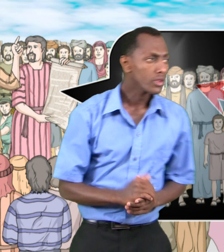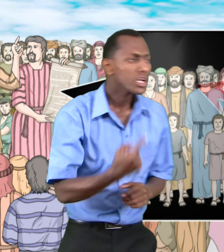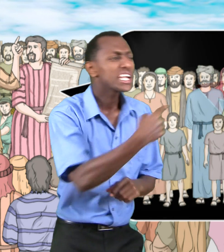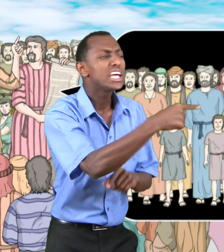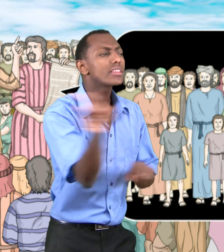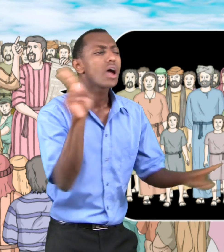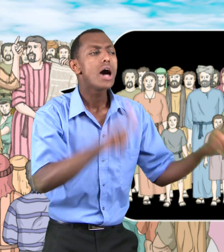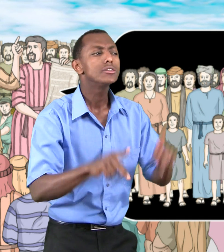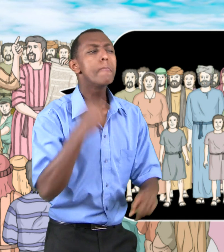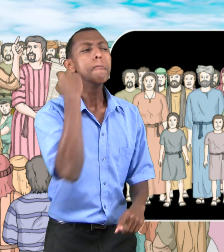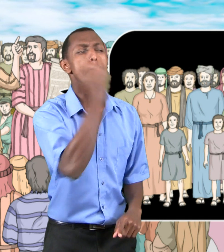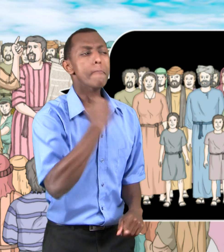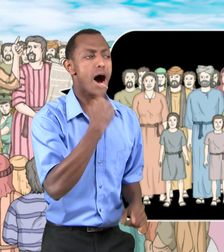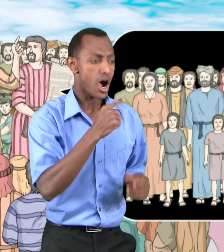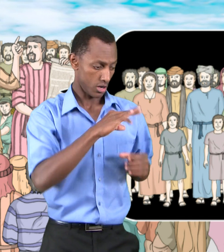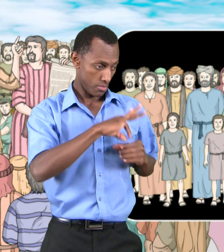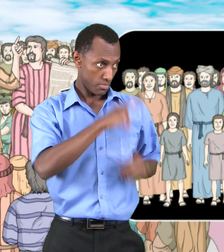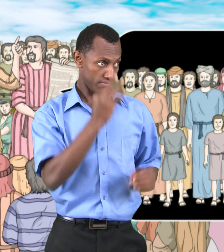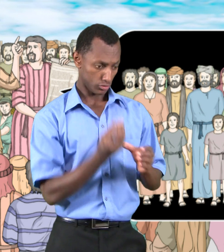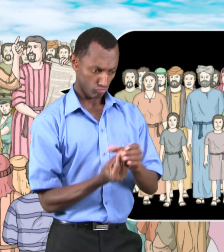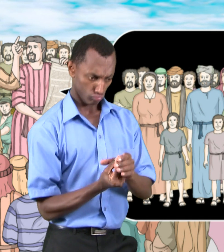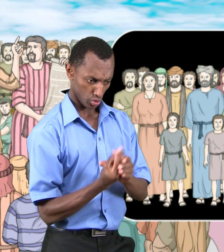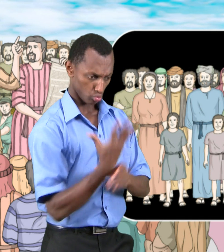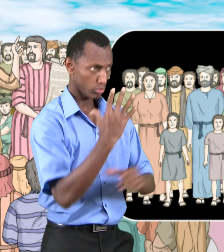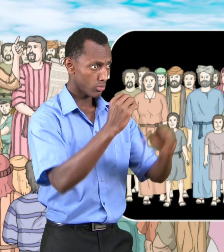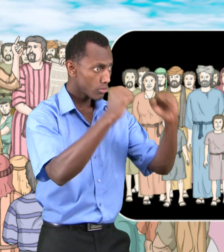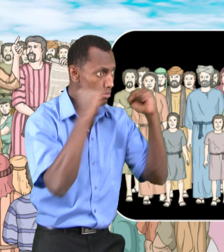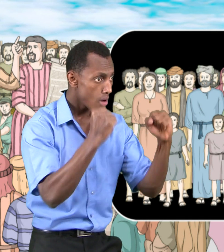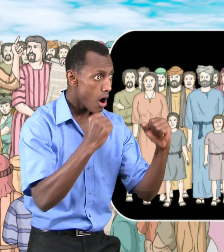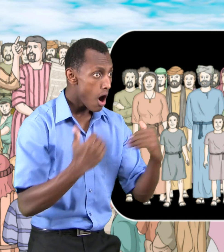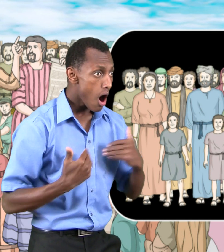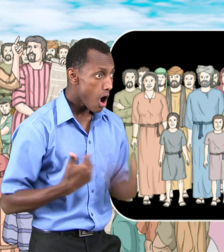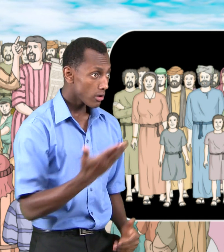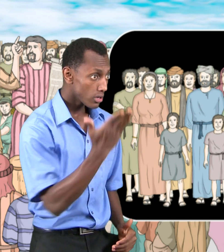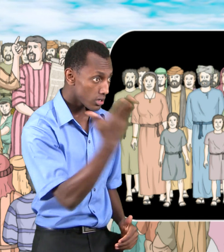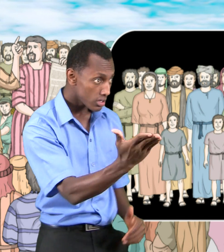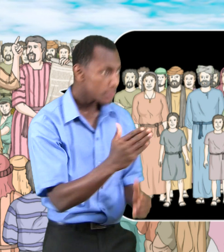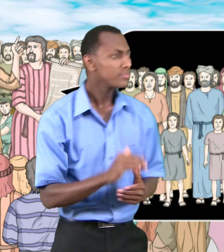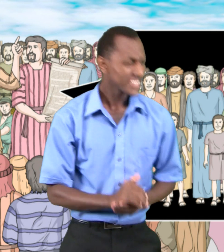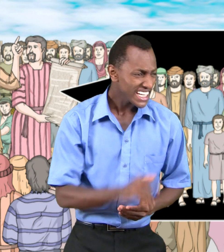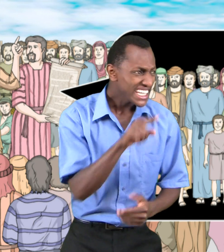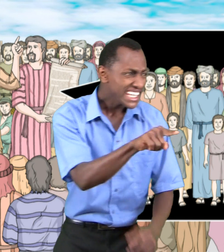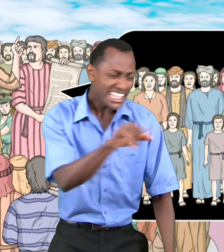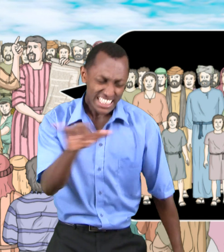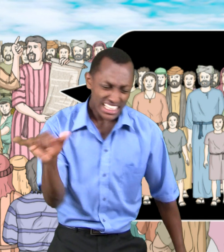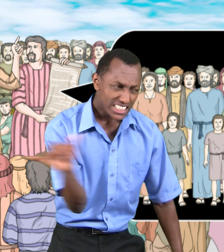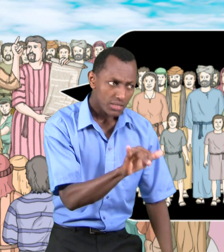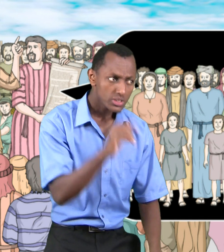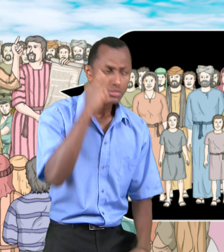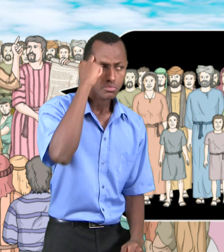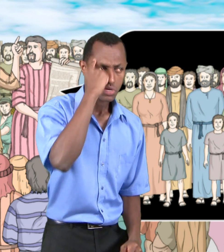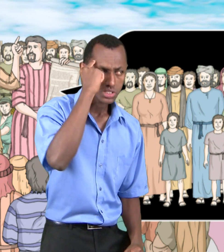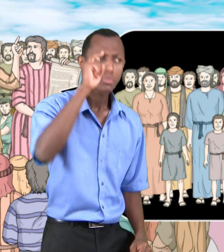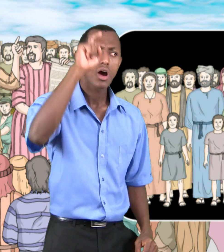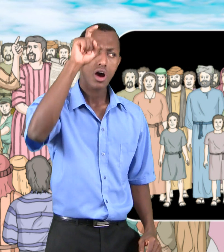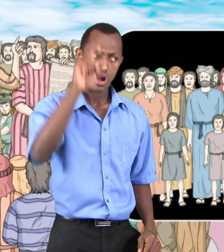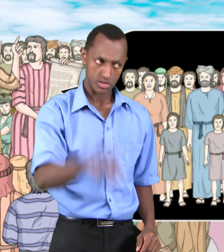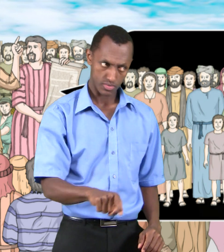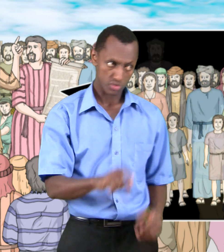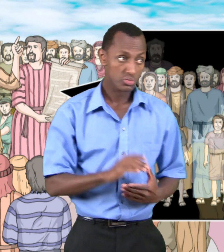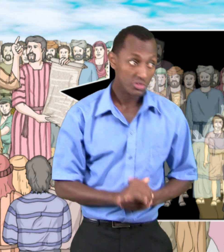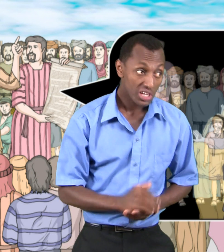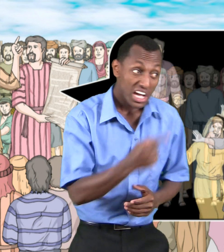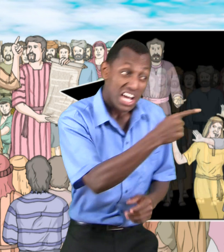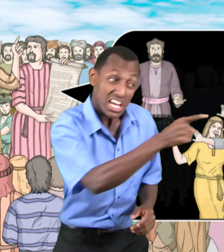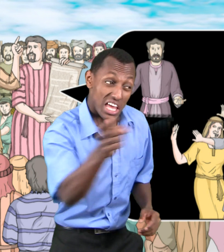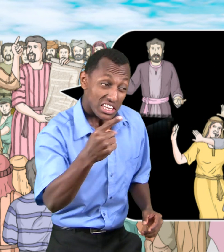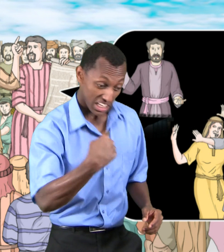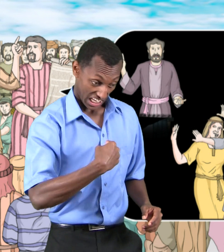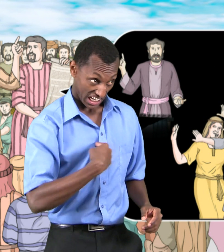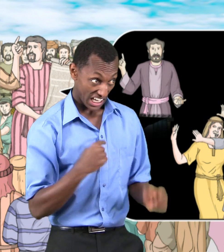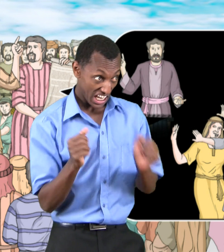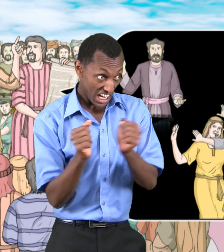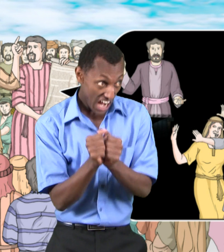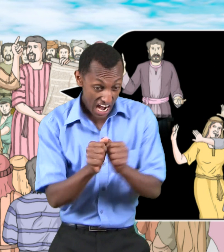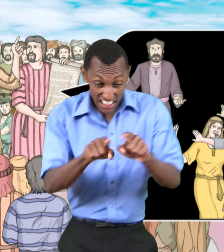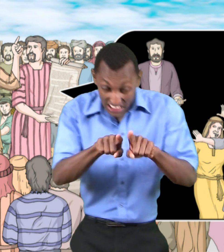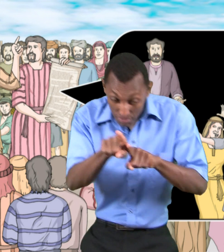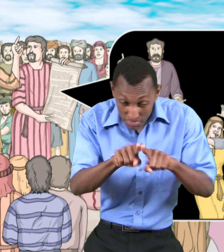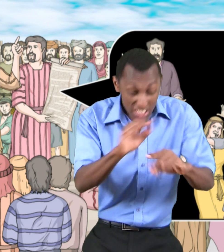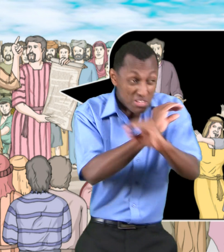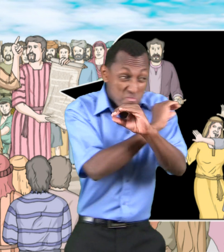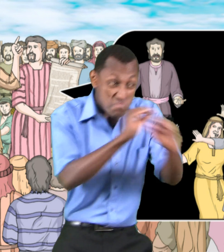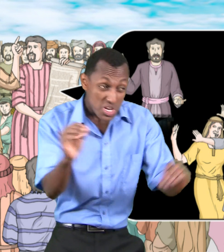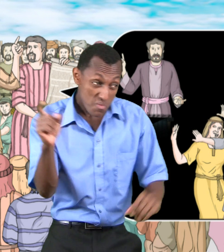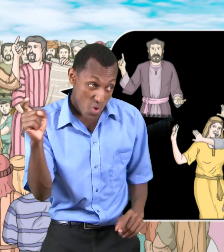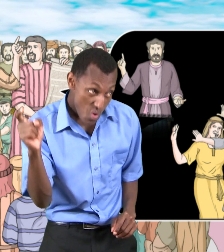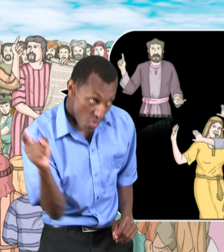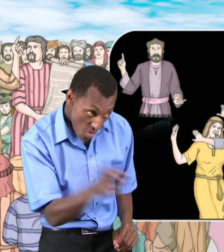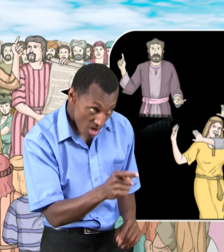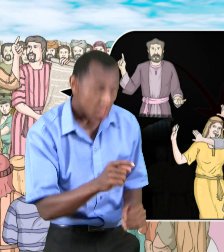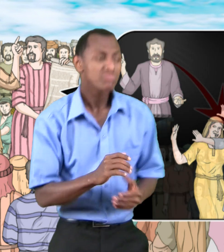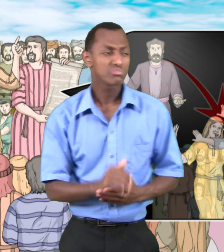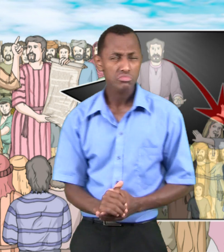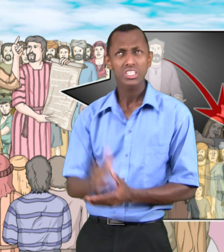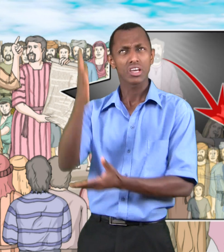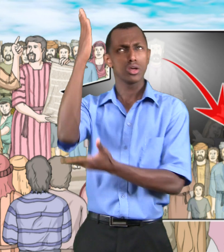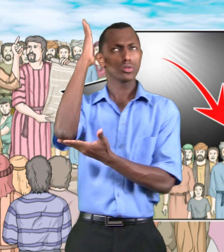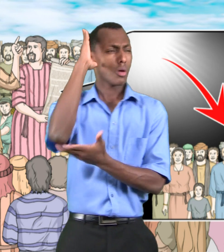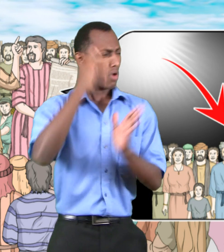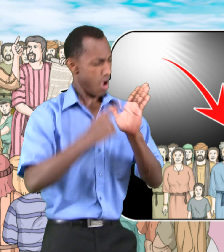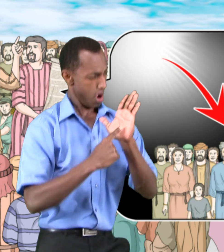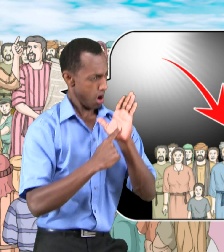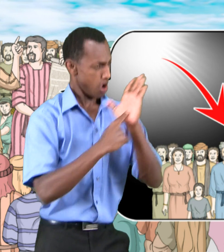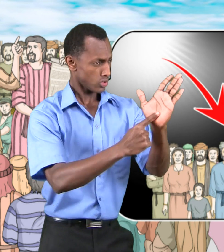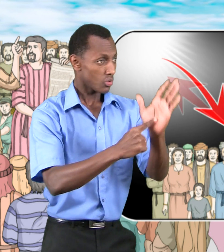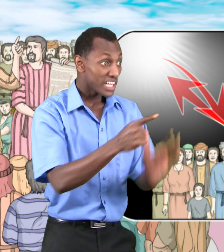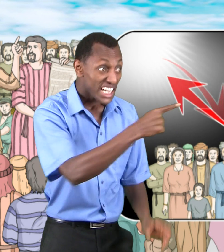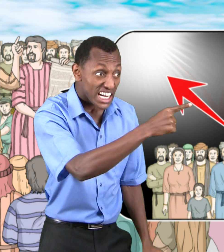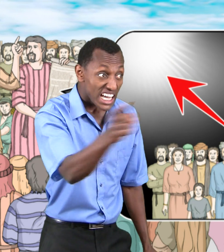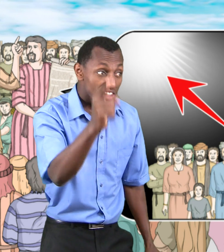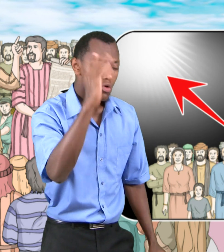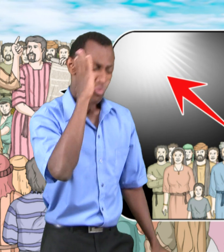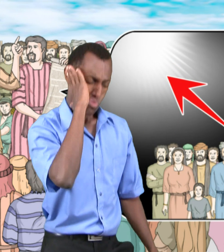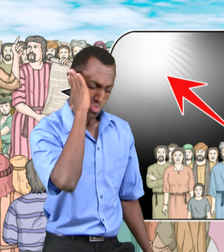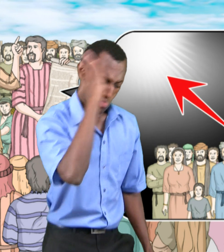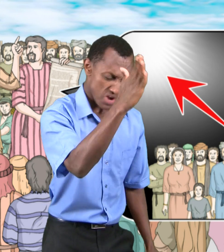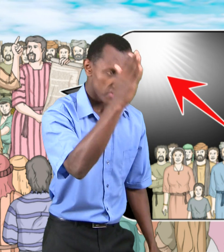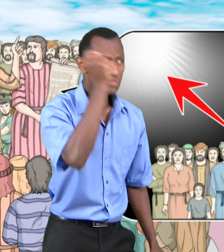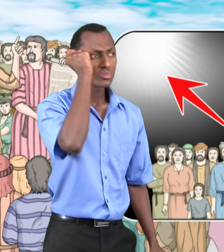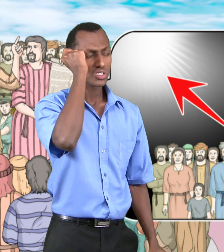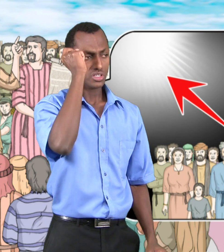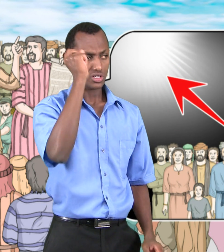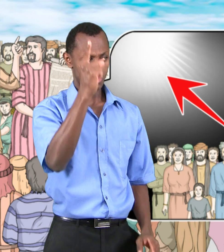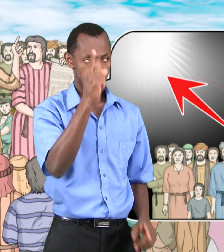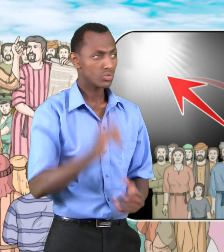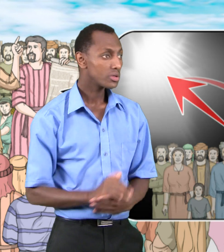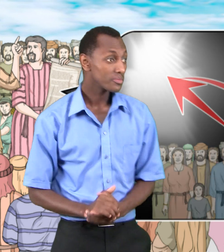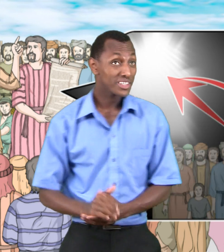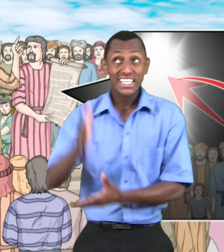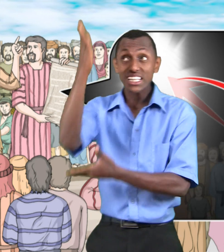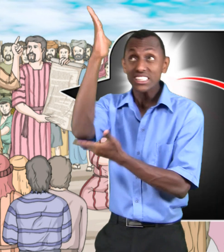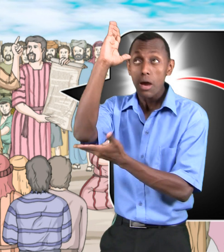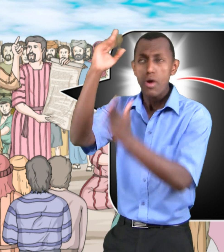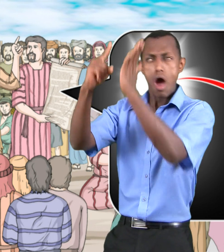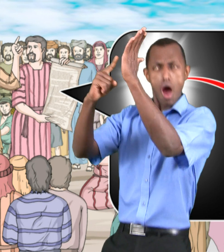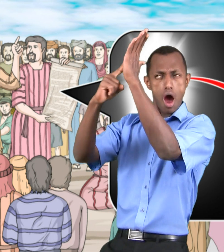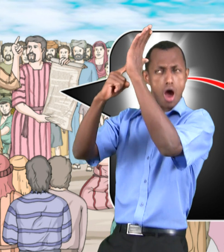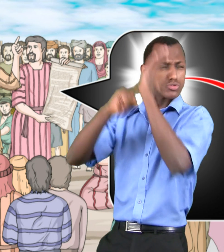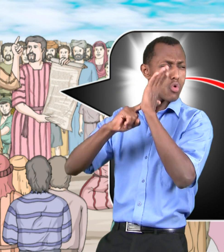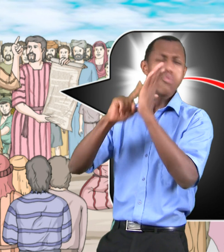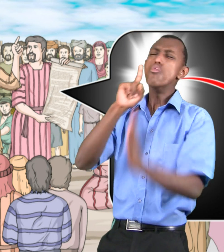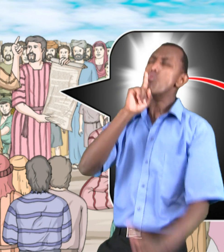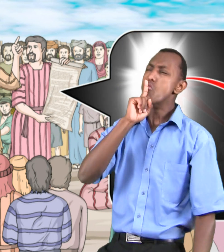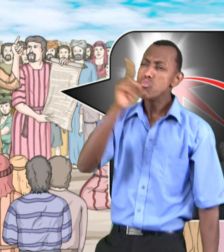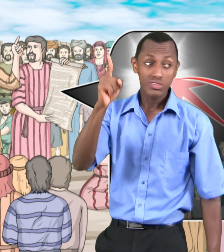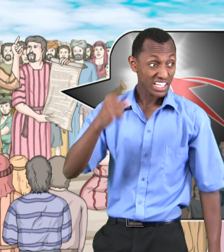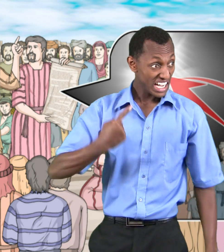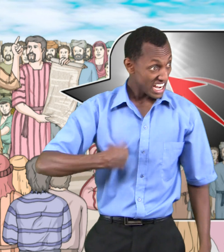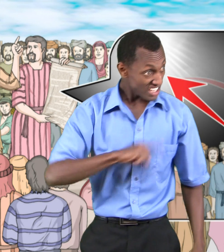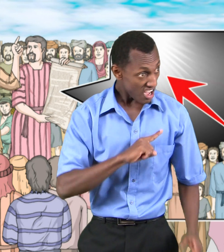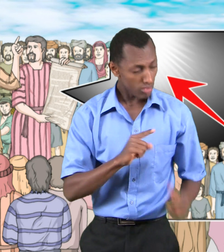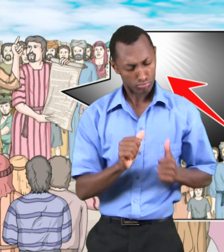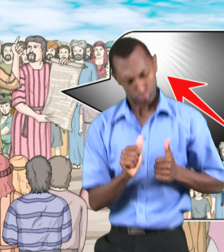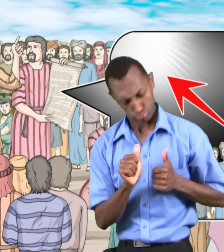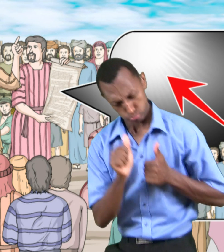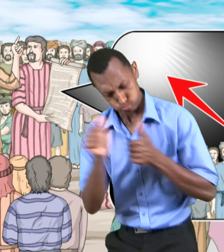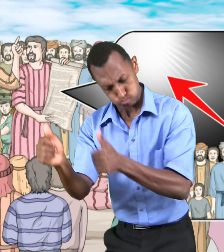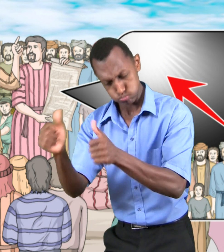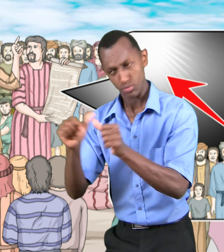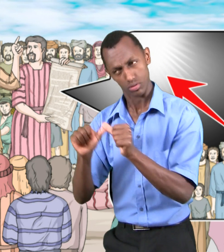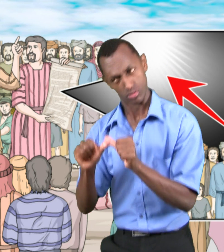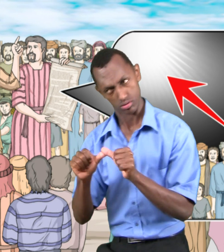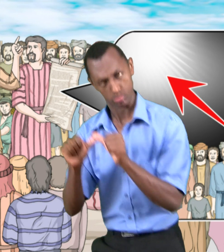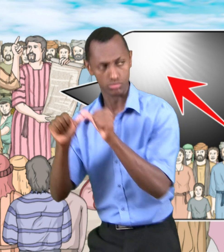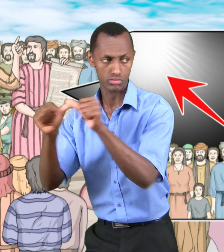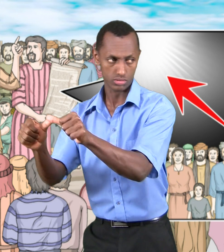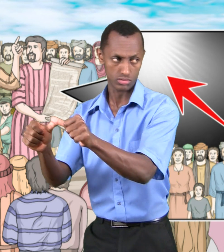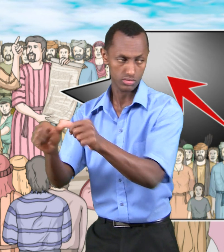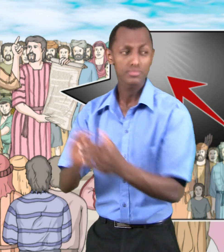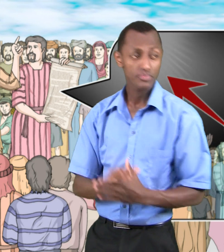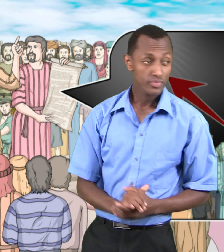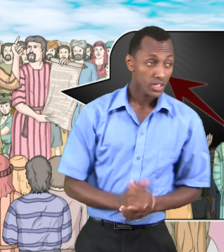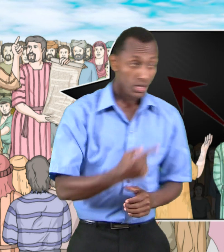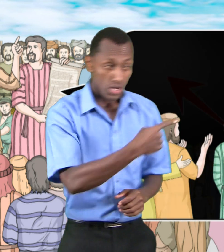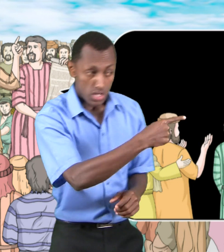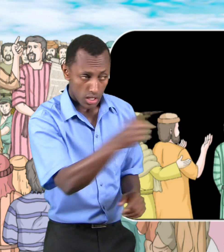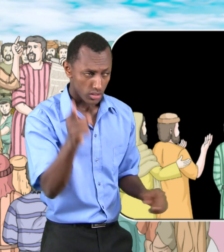And if you think differently about some issue, God will reveal this to you as well.